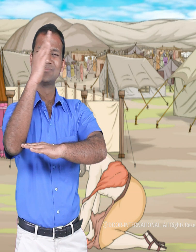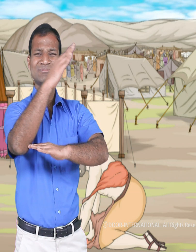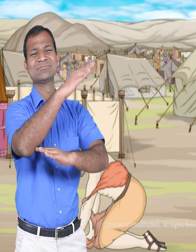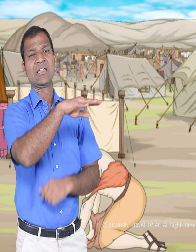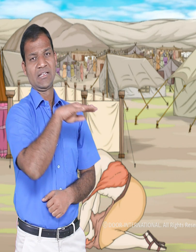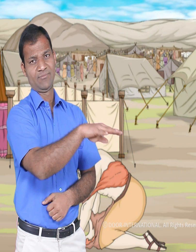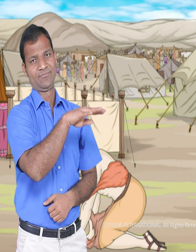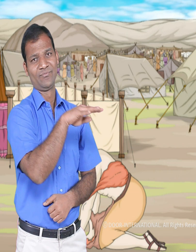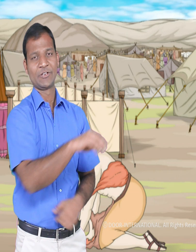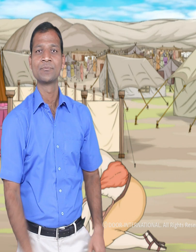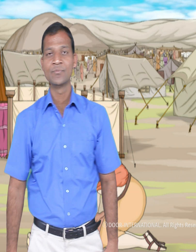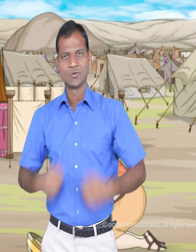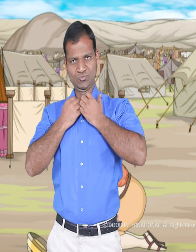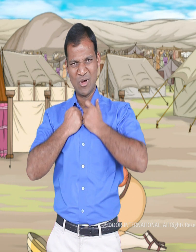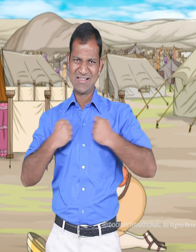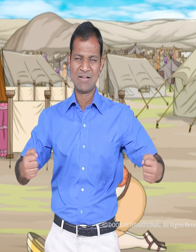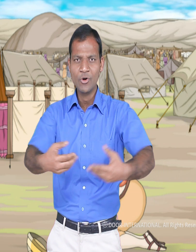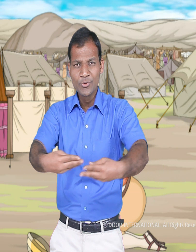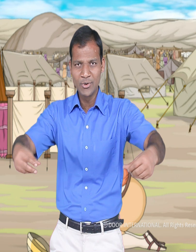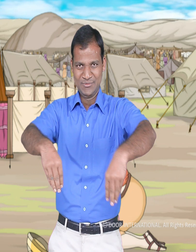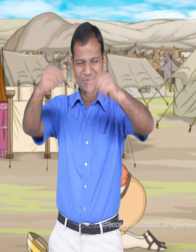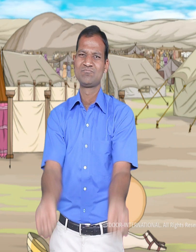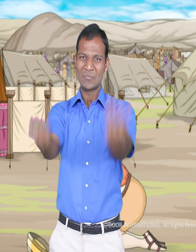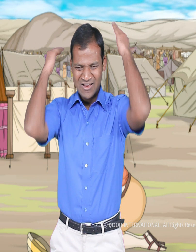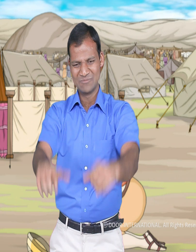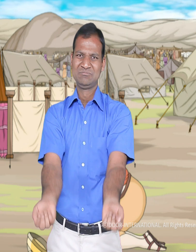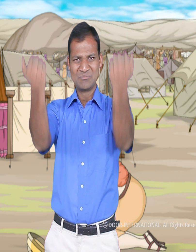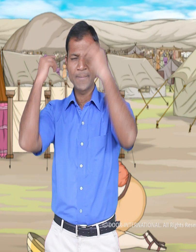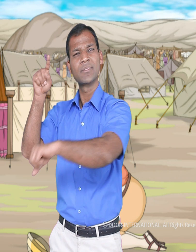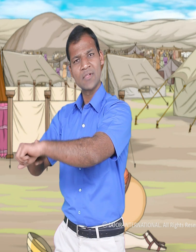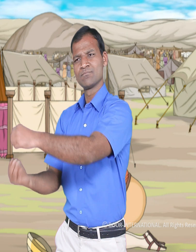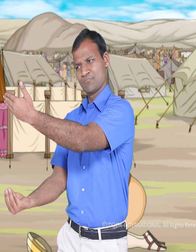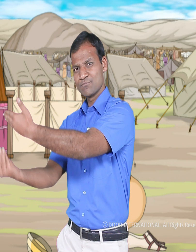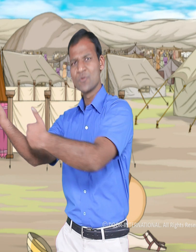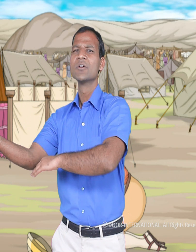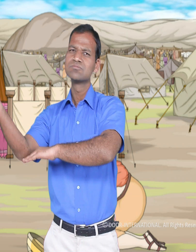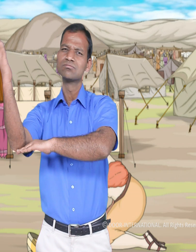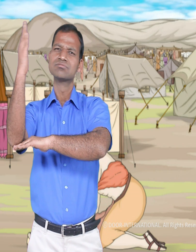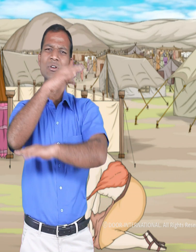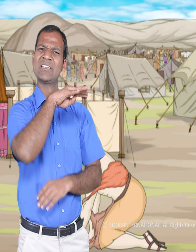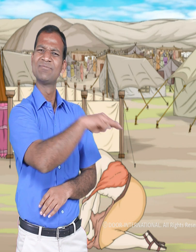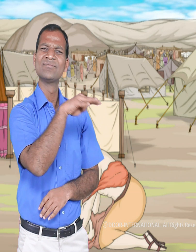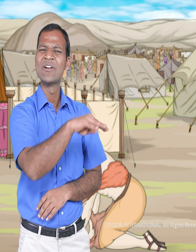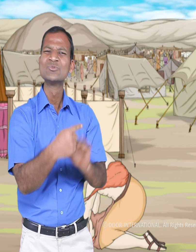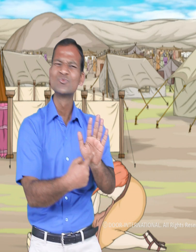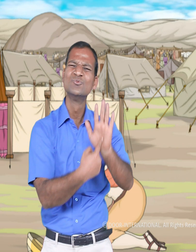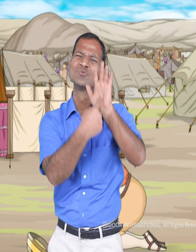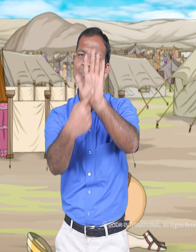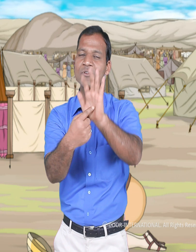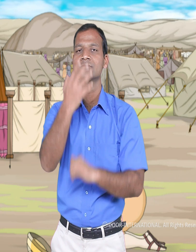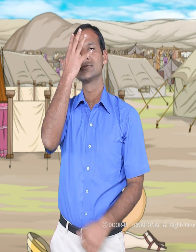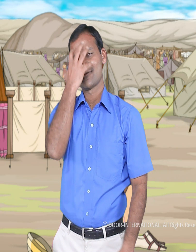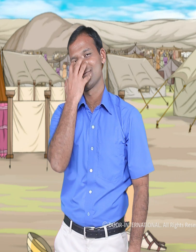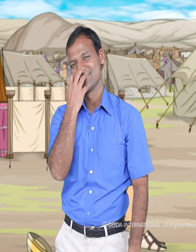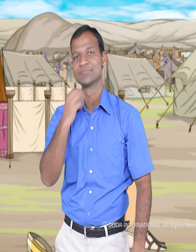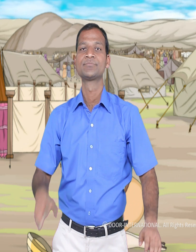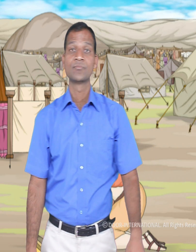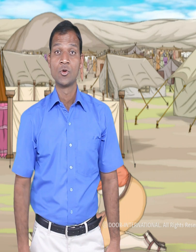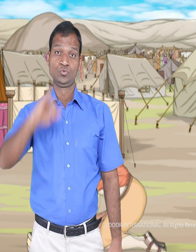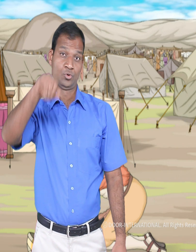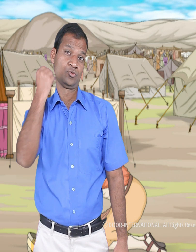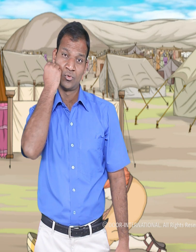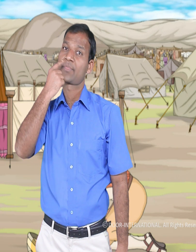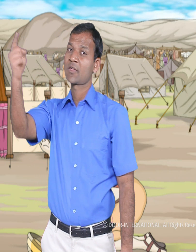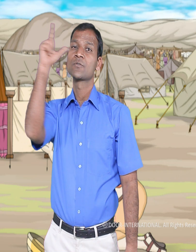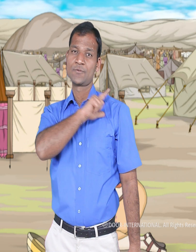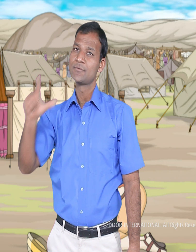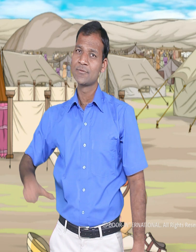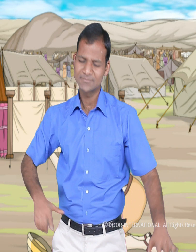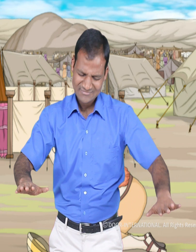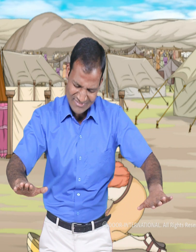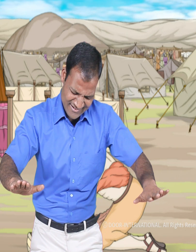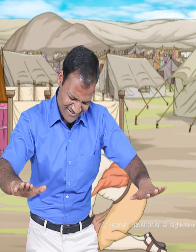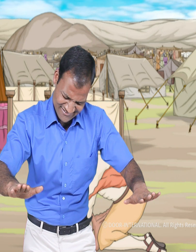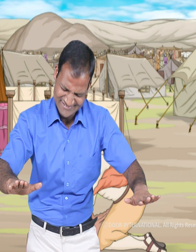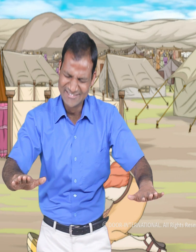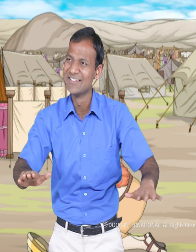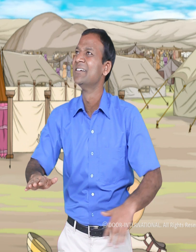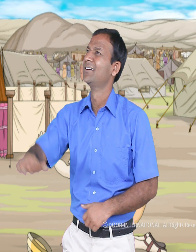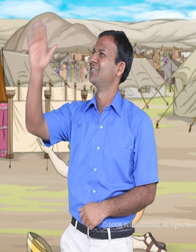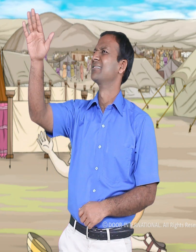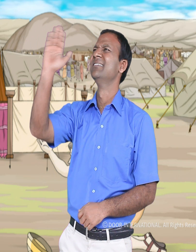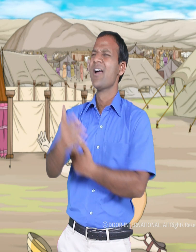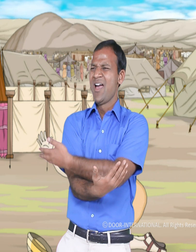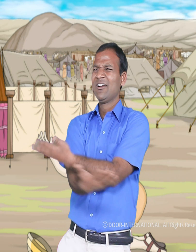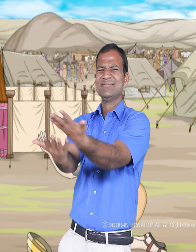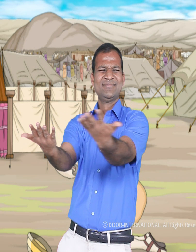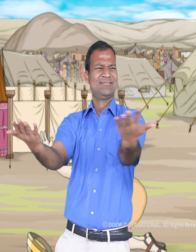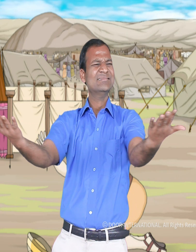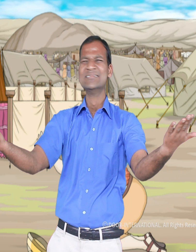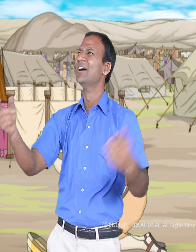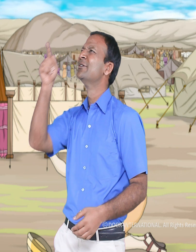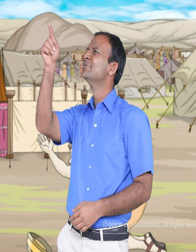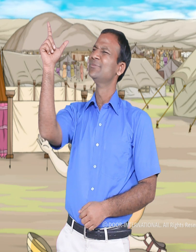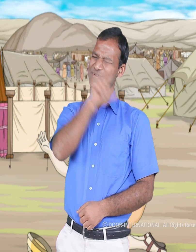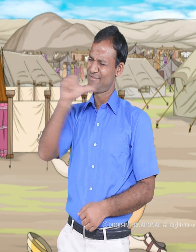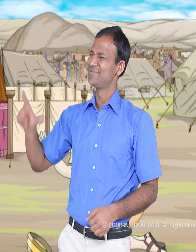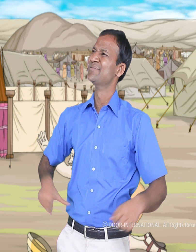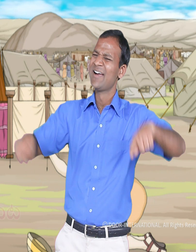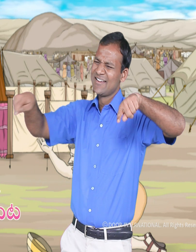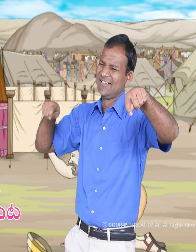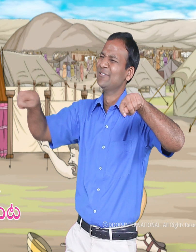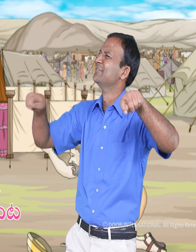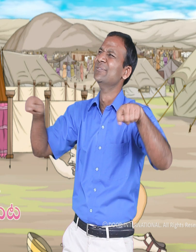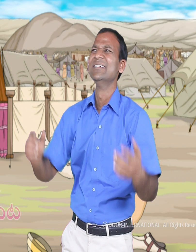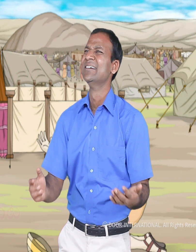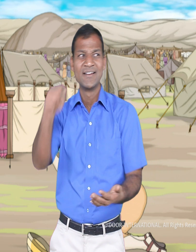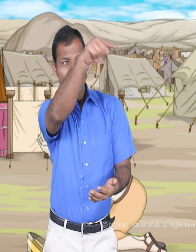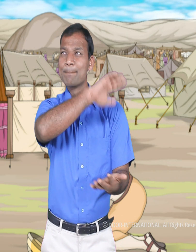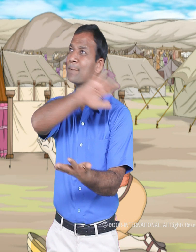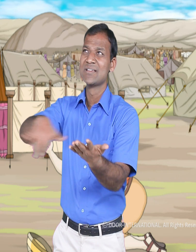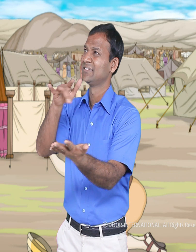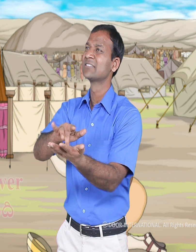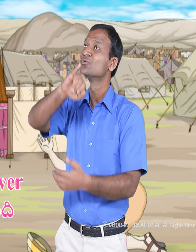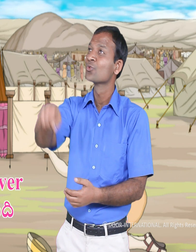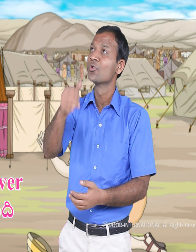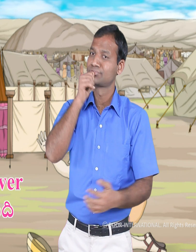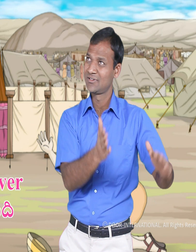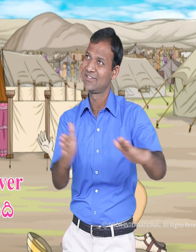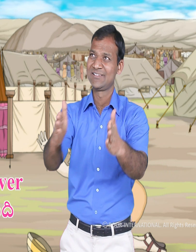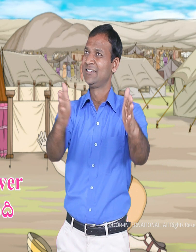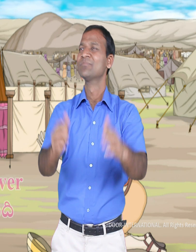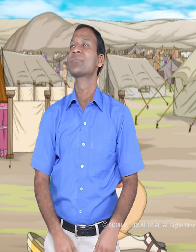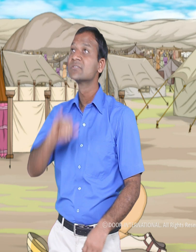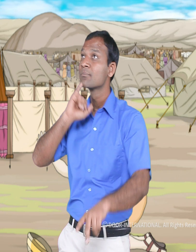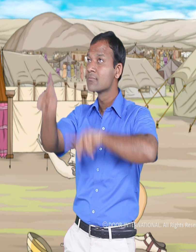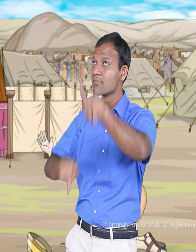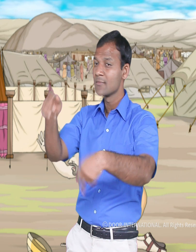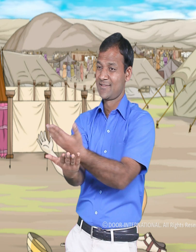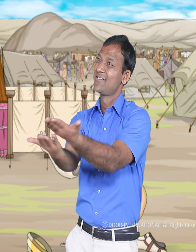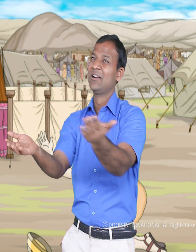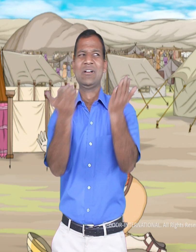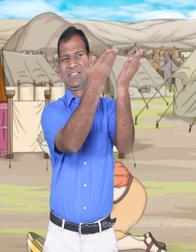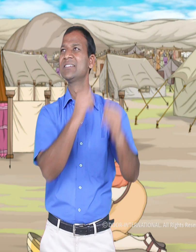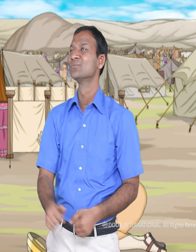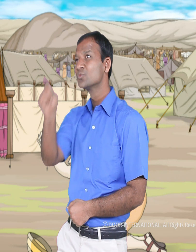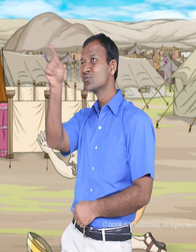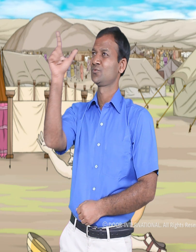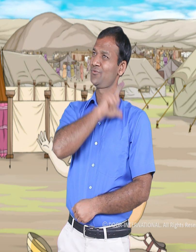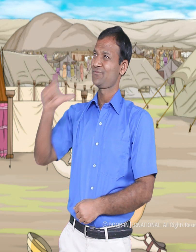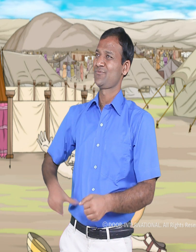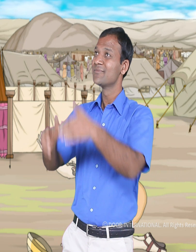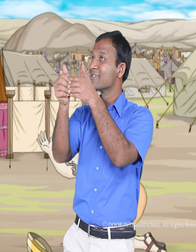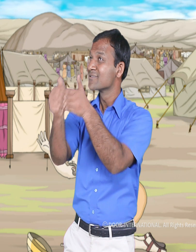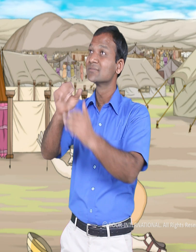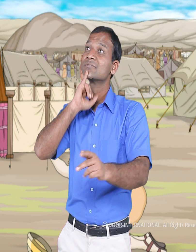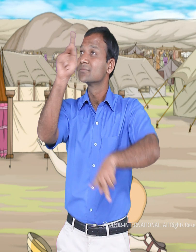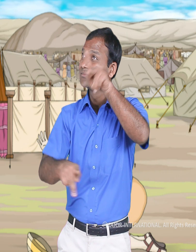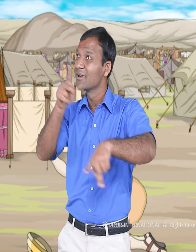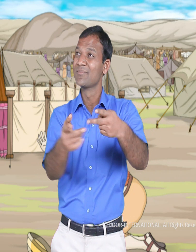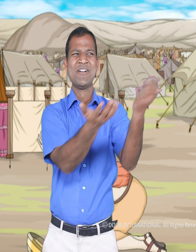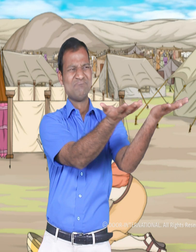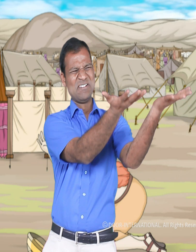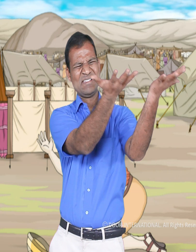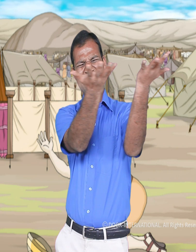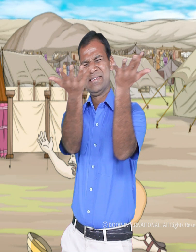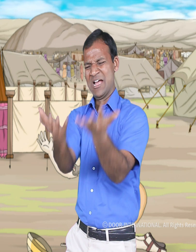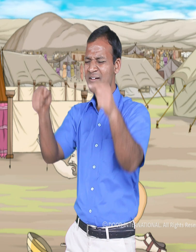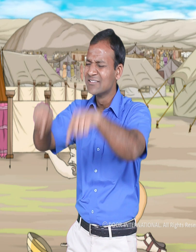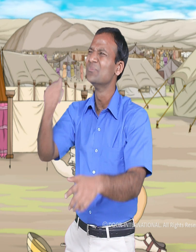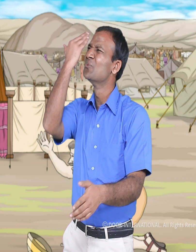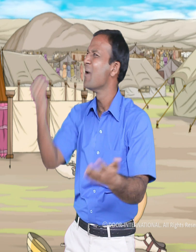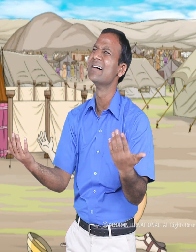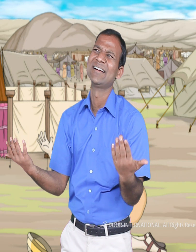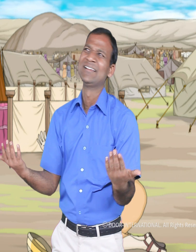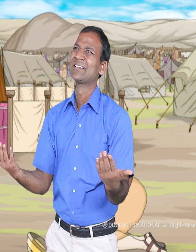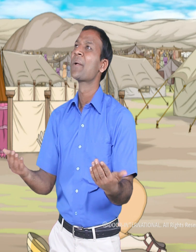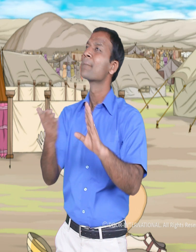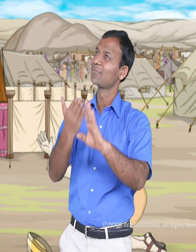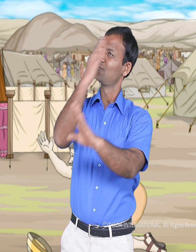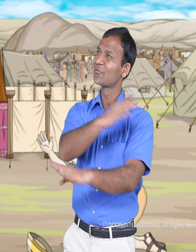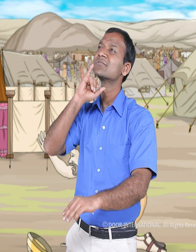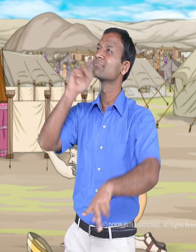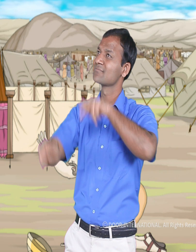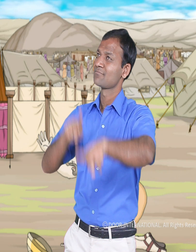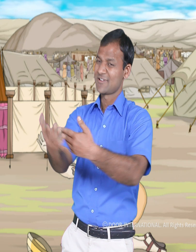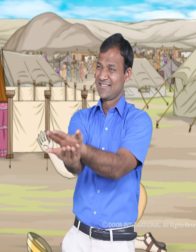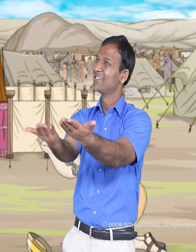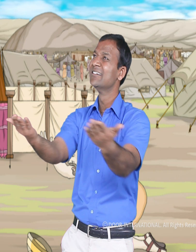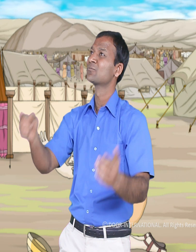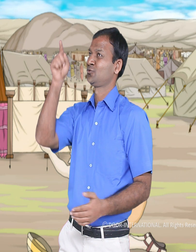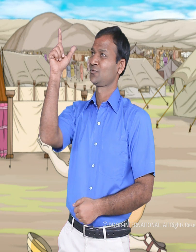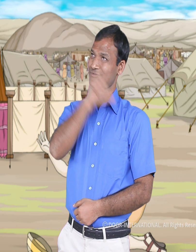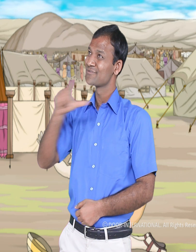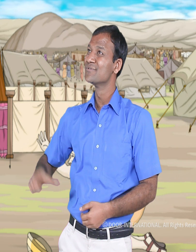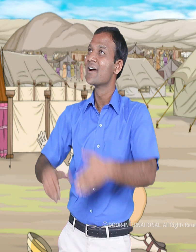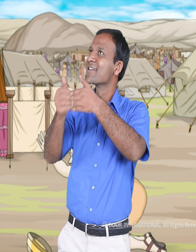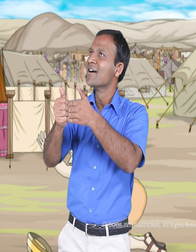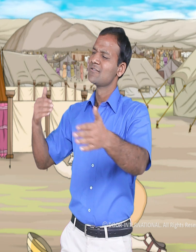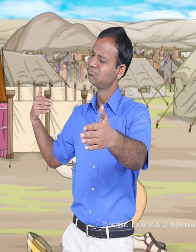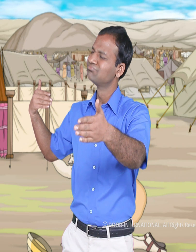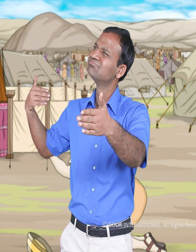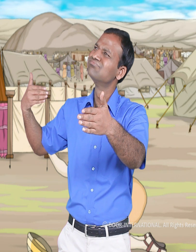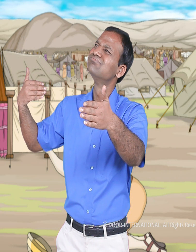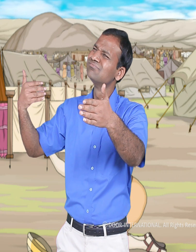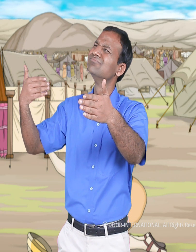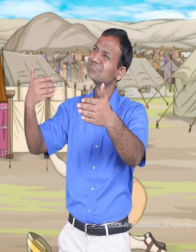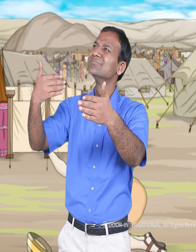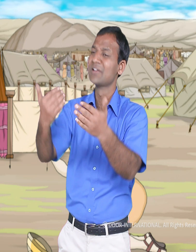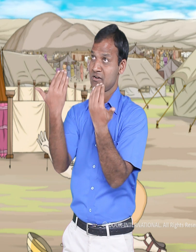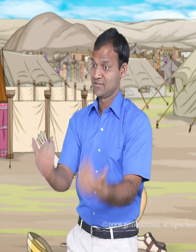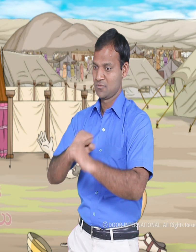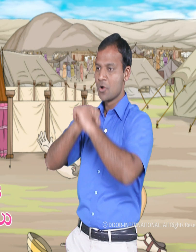“O, Lord GOD,” Joshua said, “why did You ever bring this people across the Jordan to deliver us into the hand of the Amorites to be destroyed?